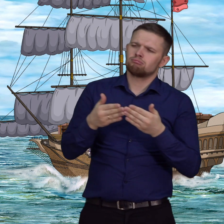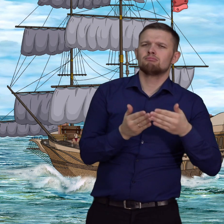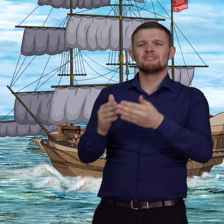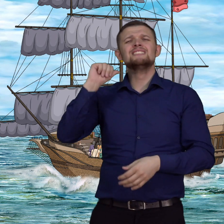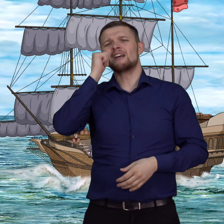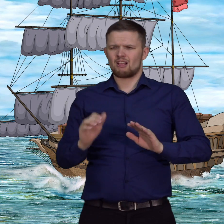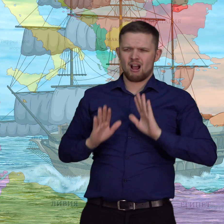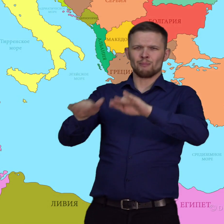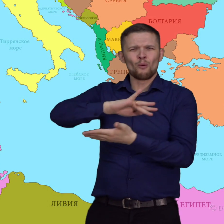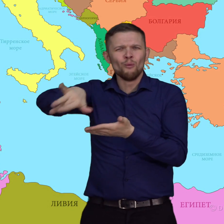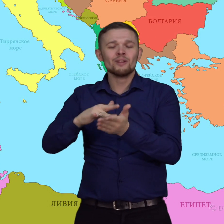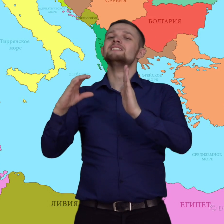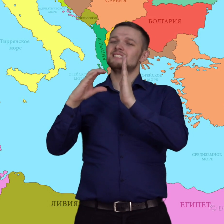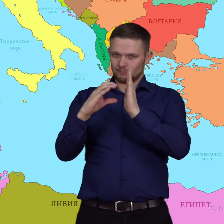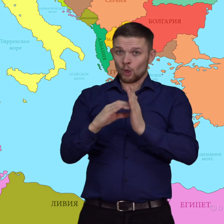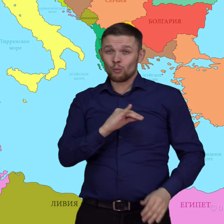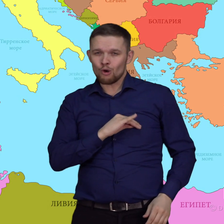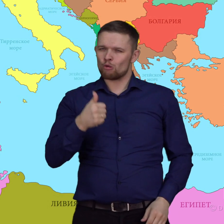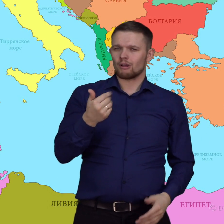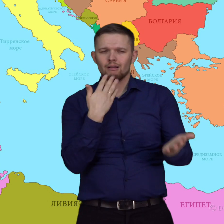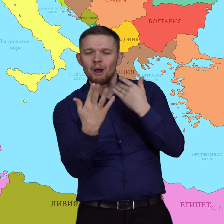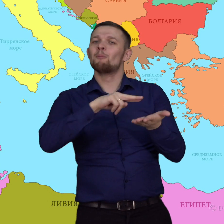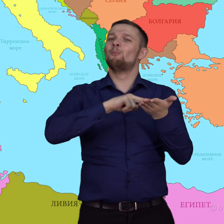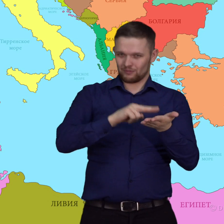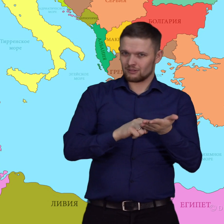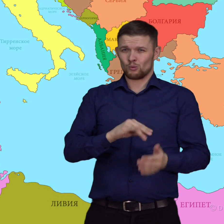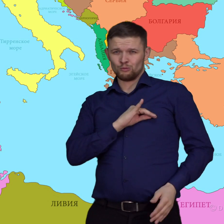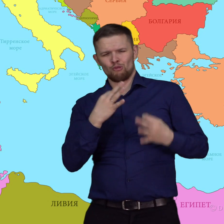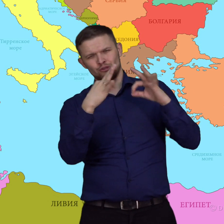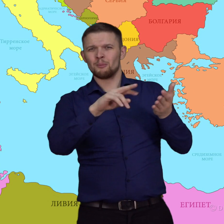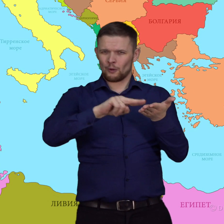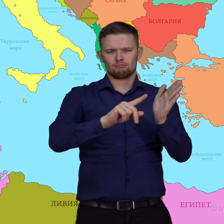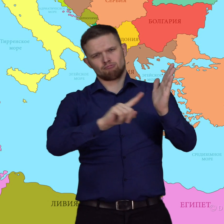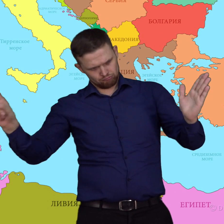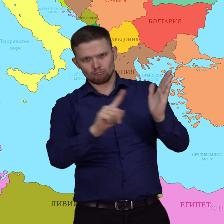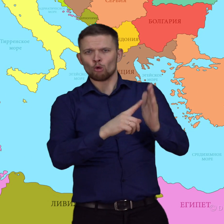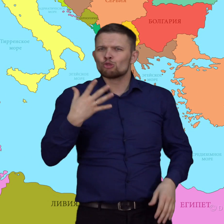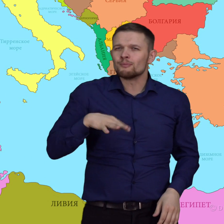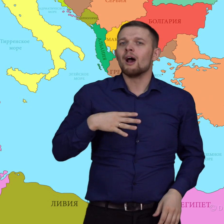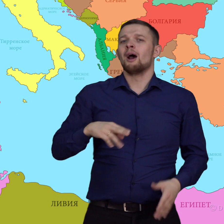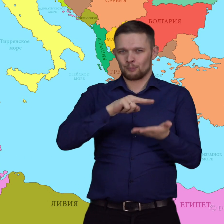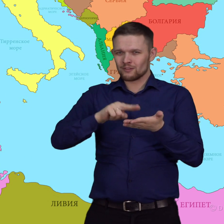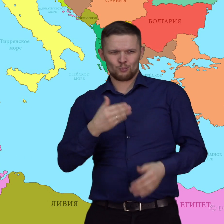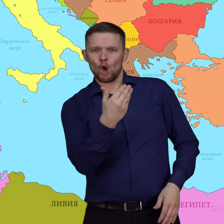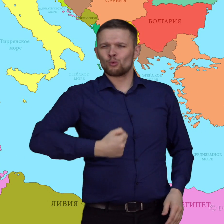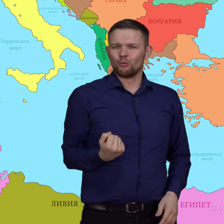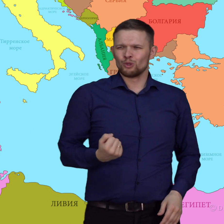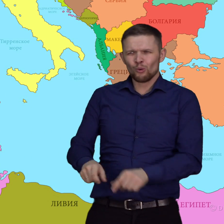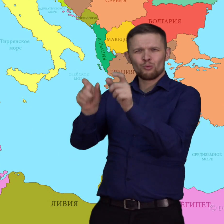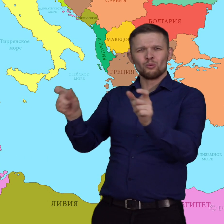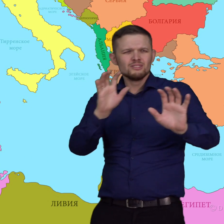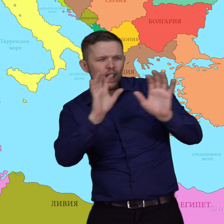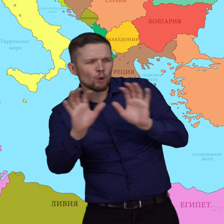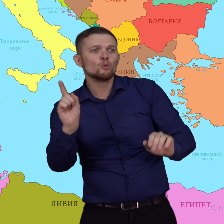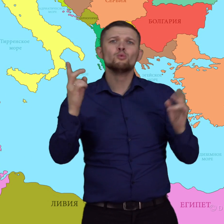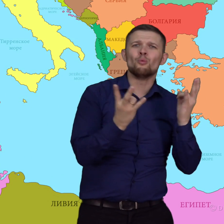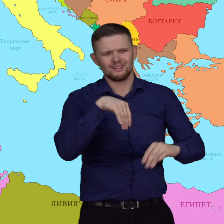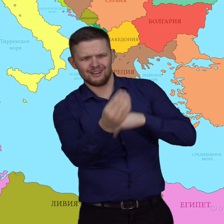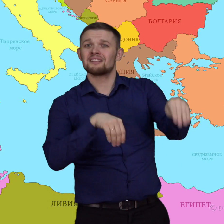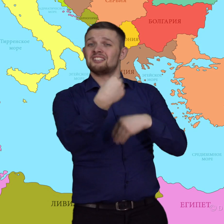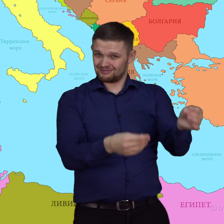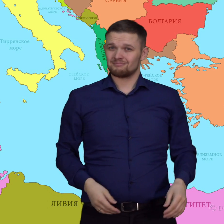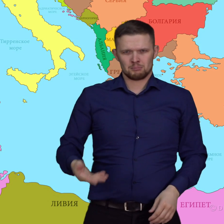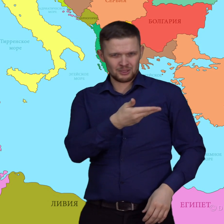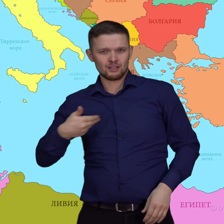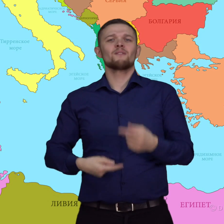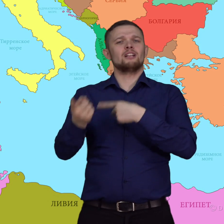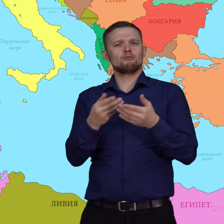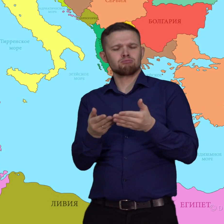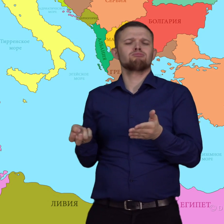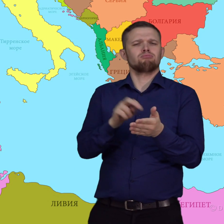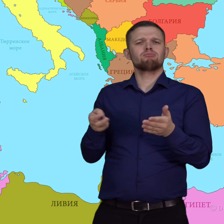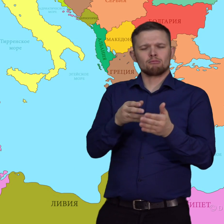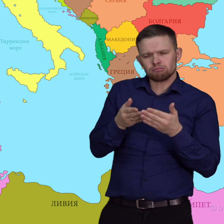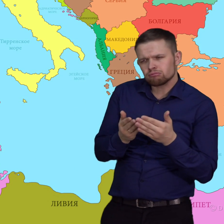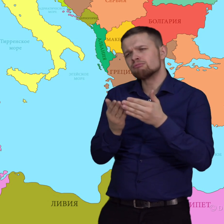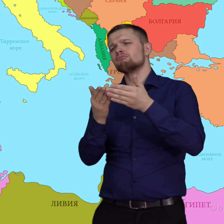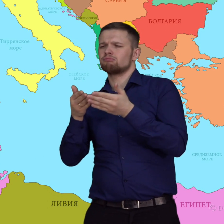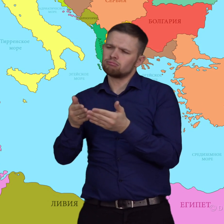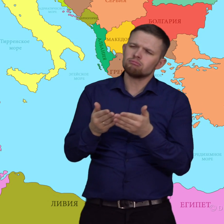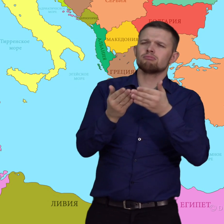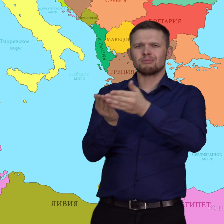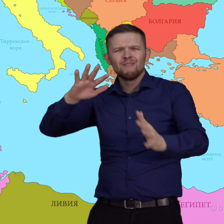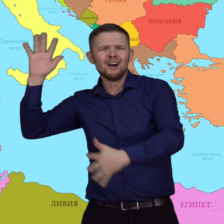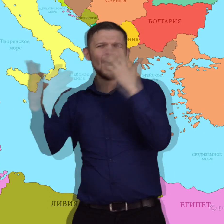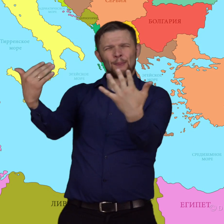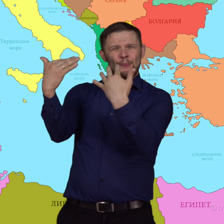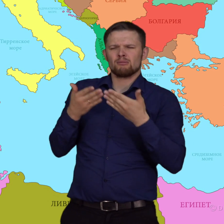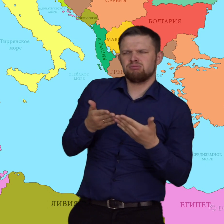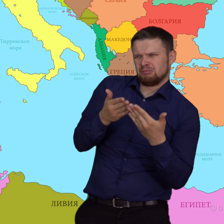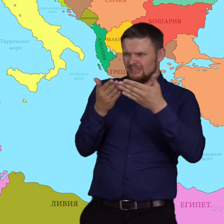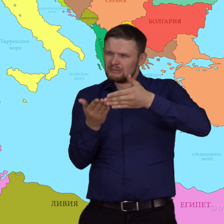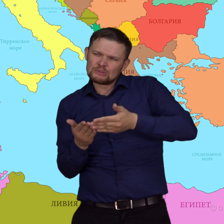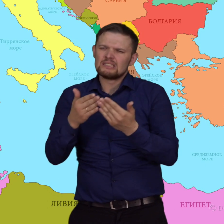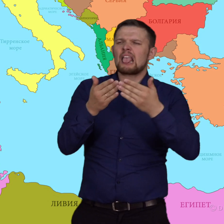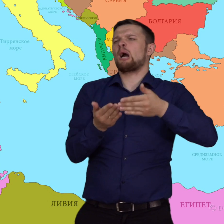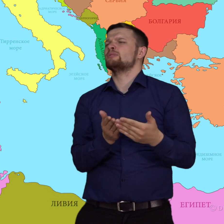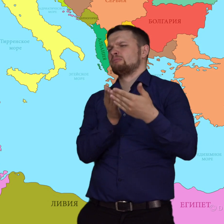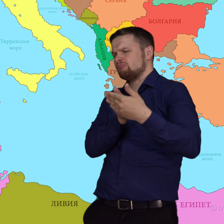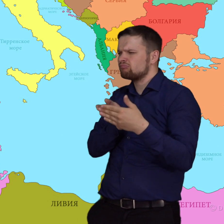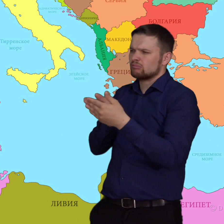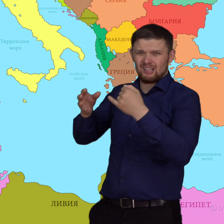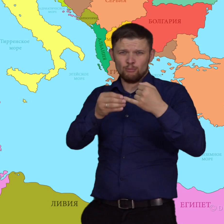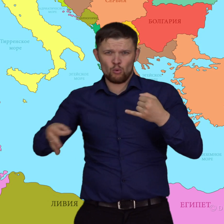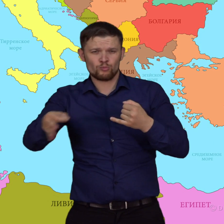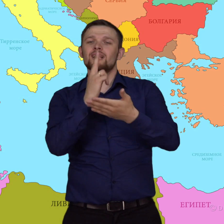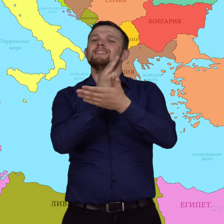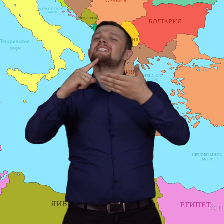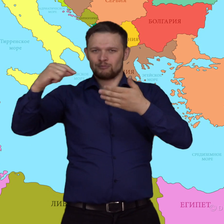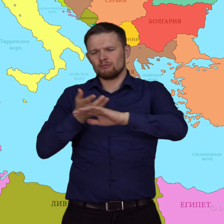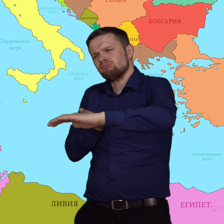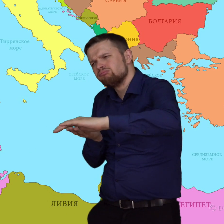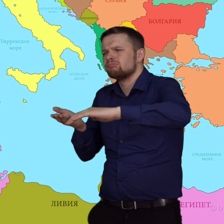The next day we landed at Sidon, and Julius treated Paul with consideration, allowing him to visit his friends and receive their care.